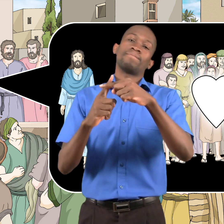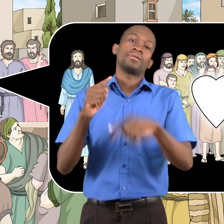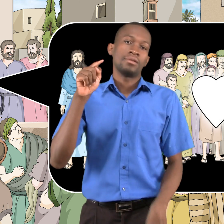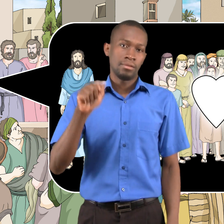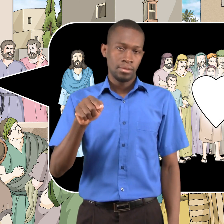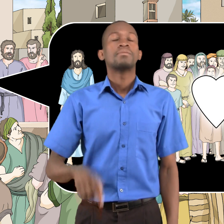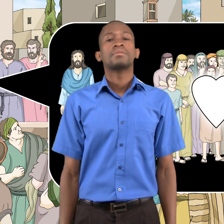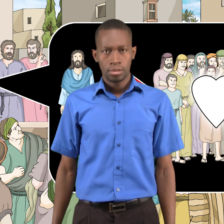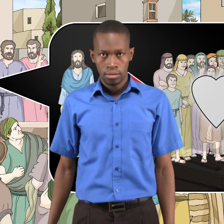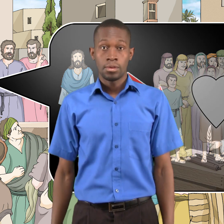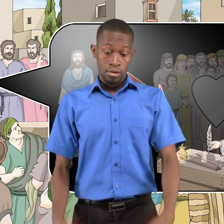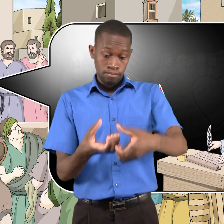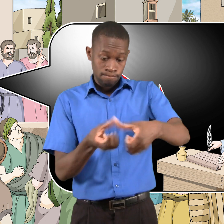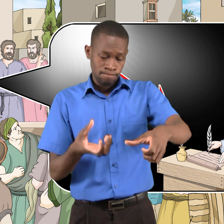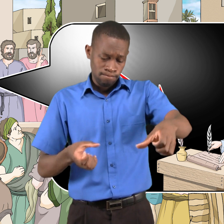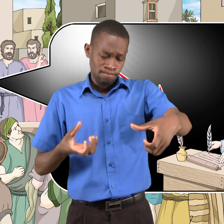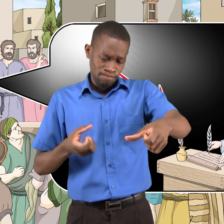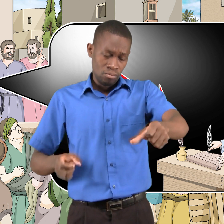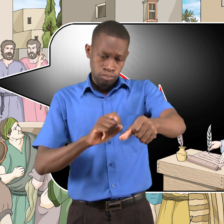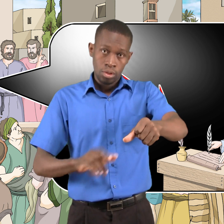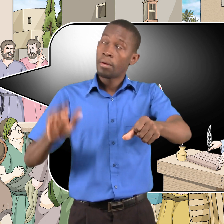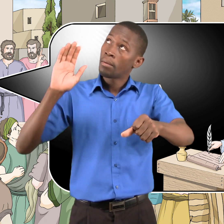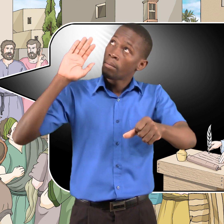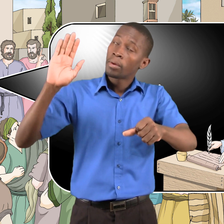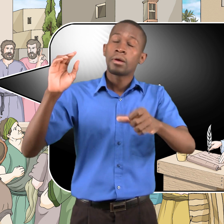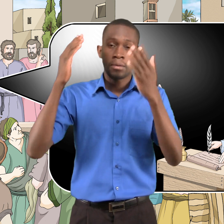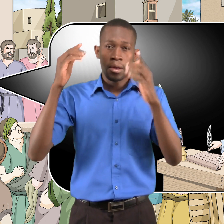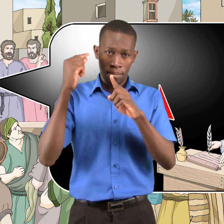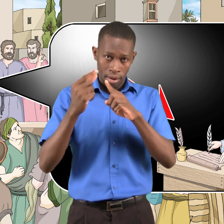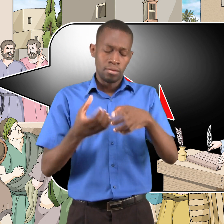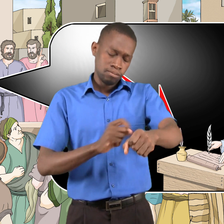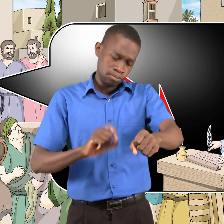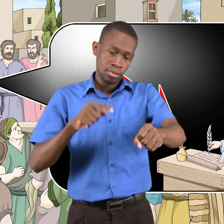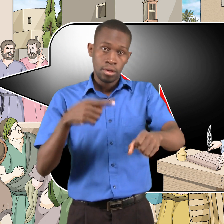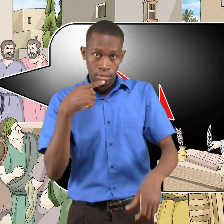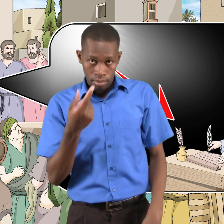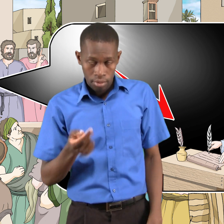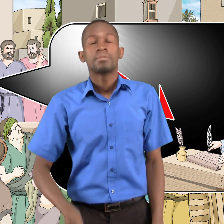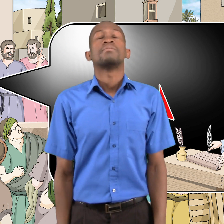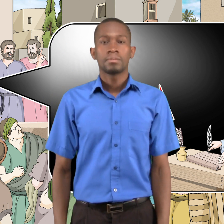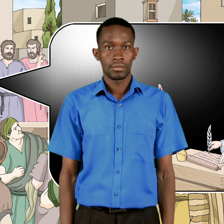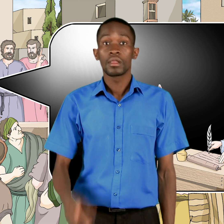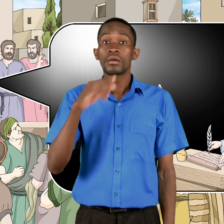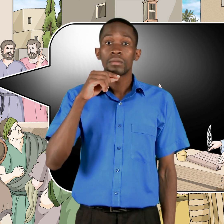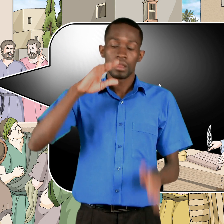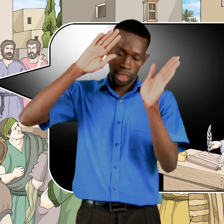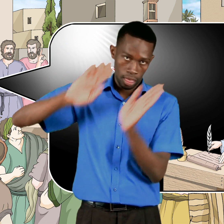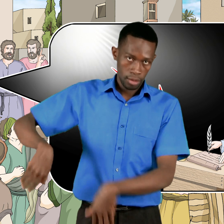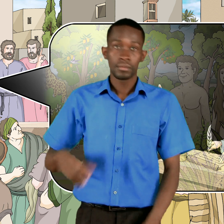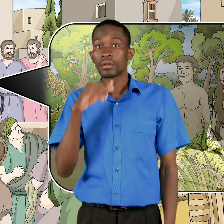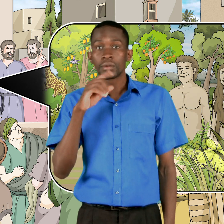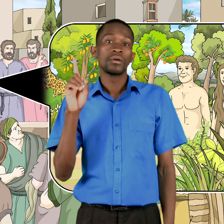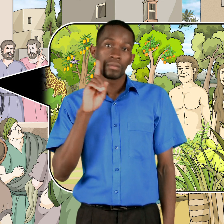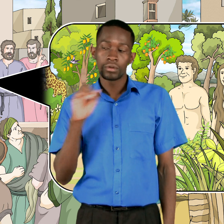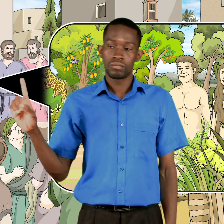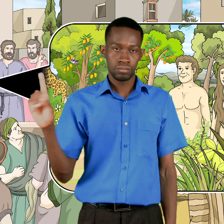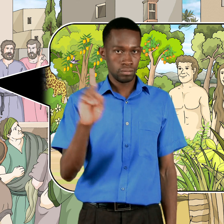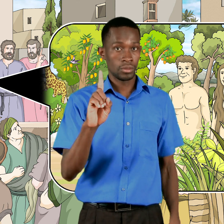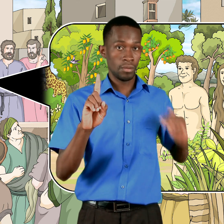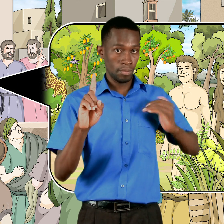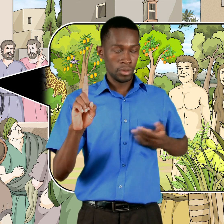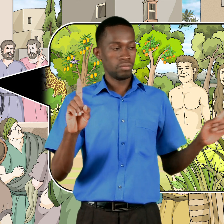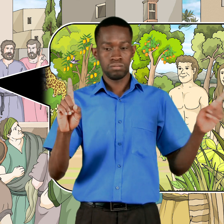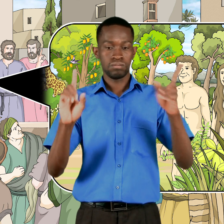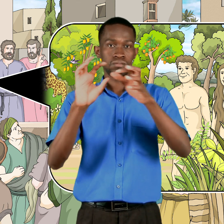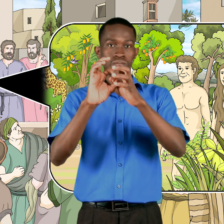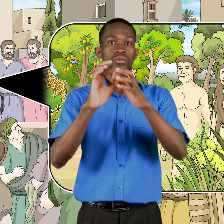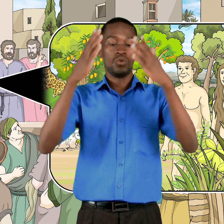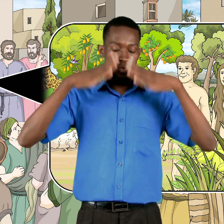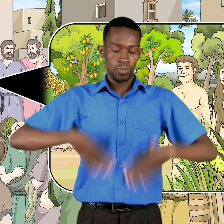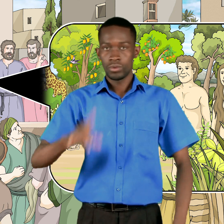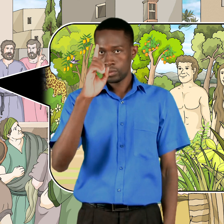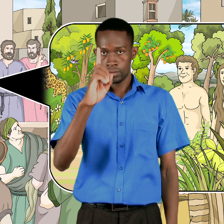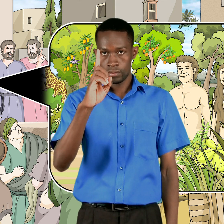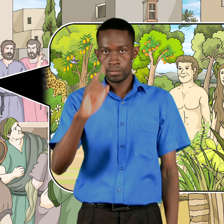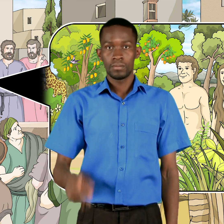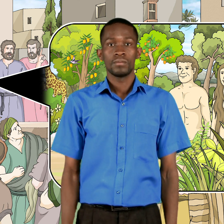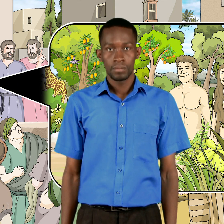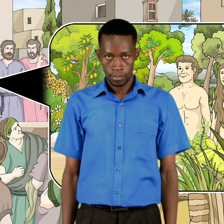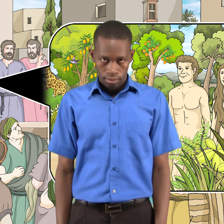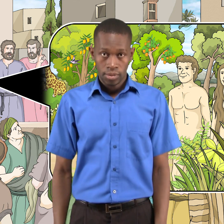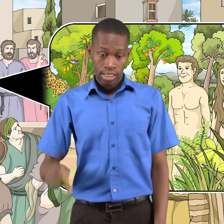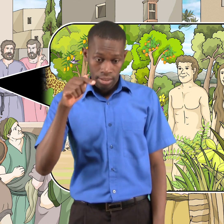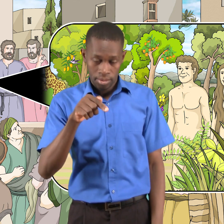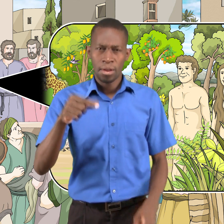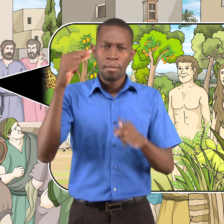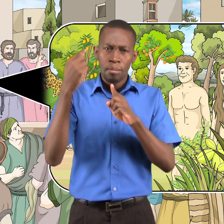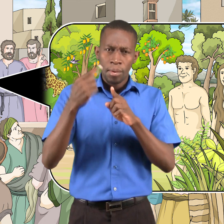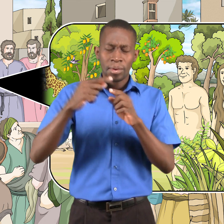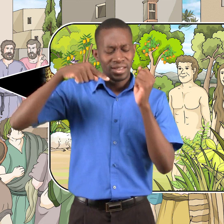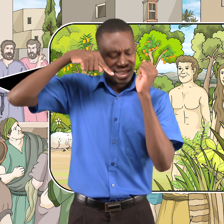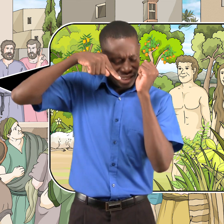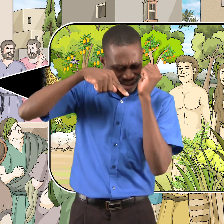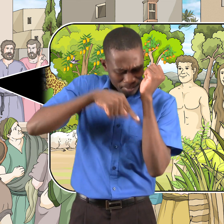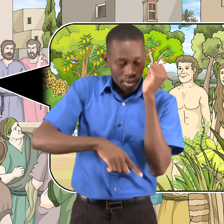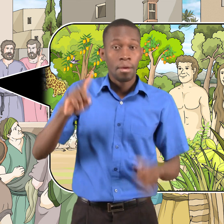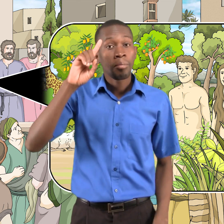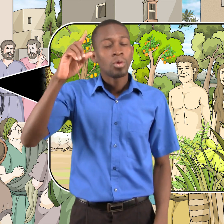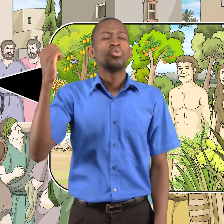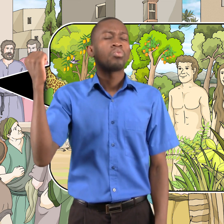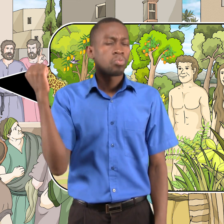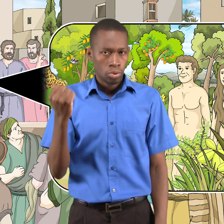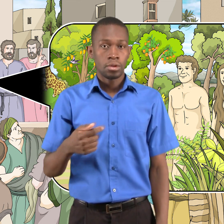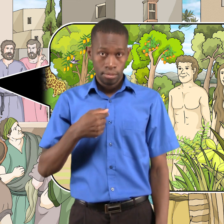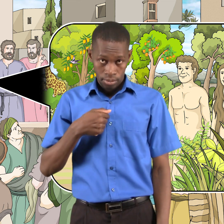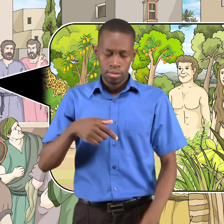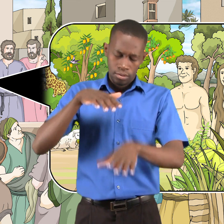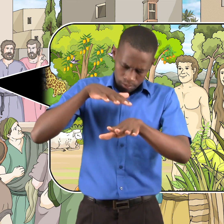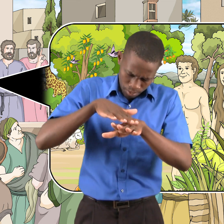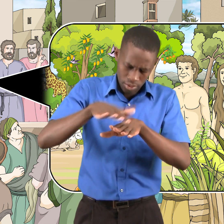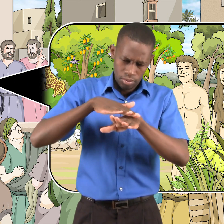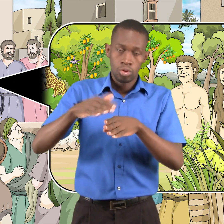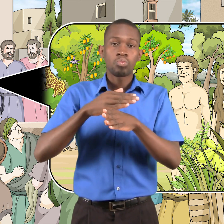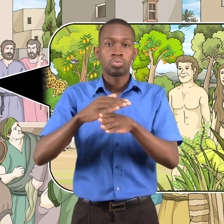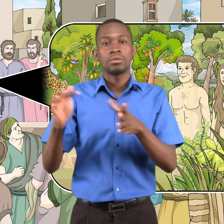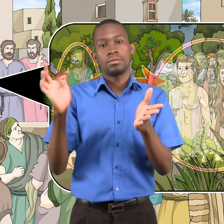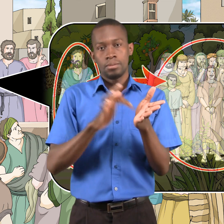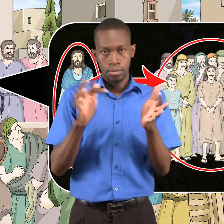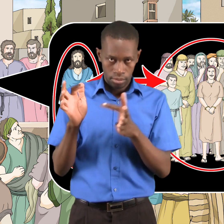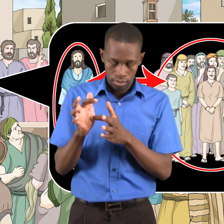“For this reason a man will leave his father and mother and be united to his wife, and the two will become one flesh.”